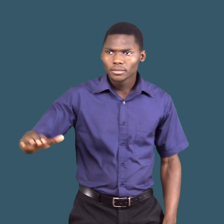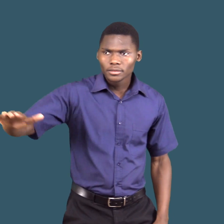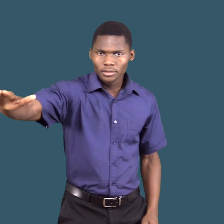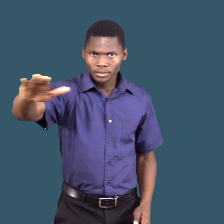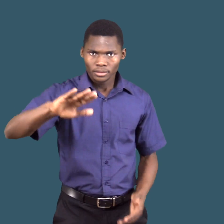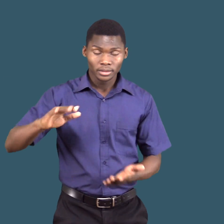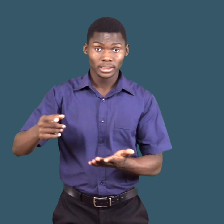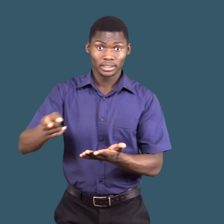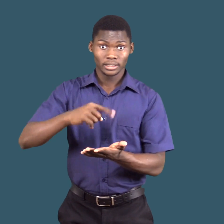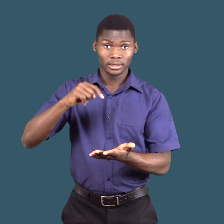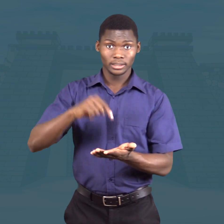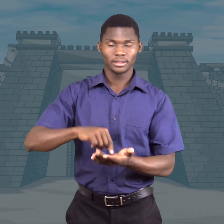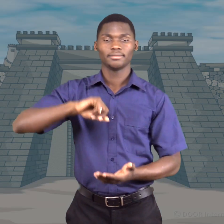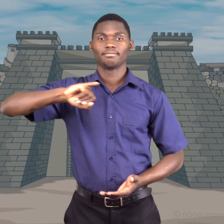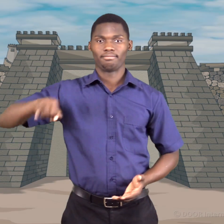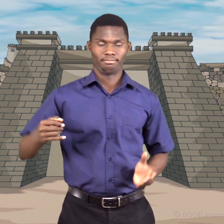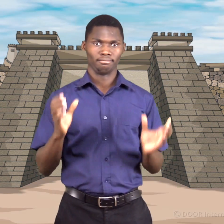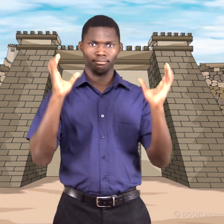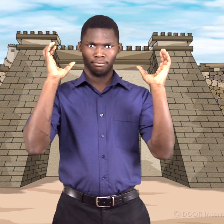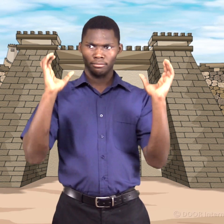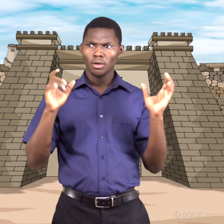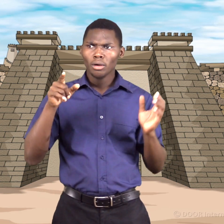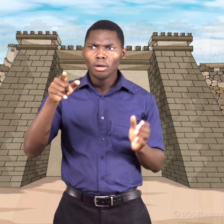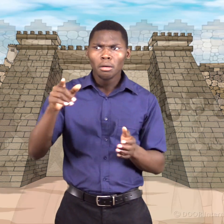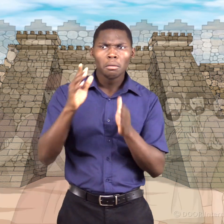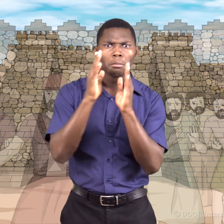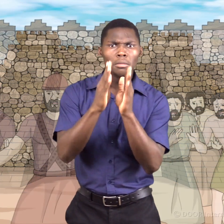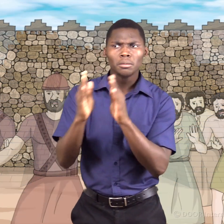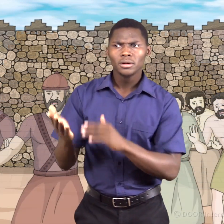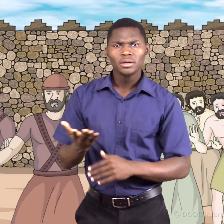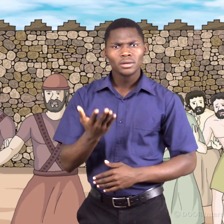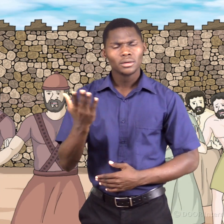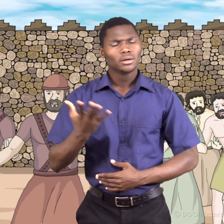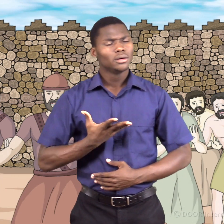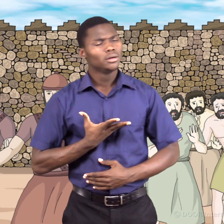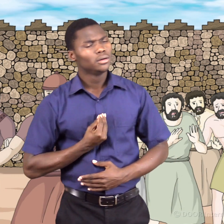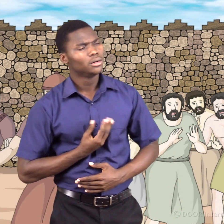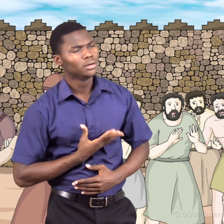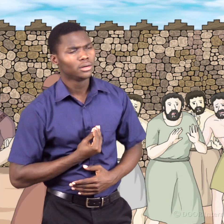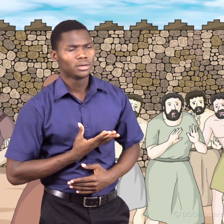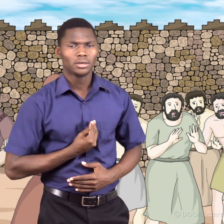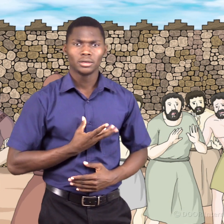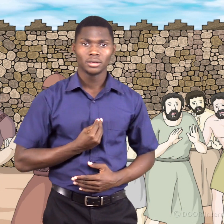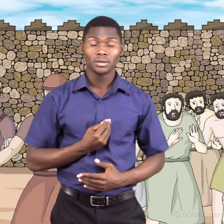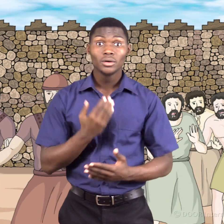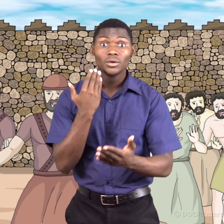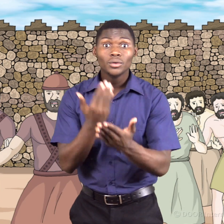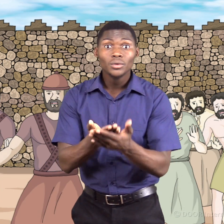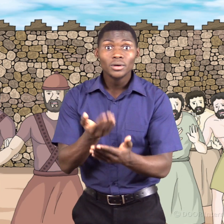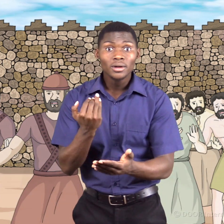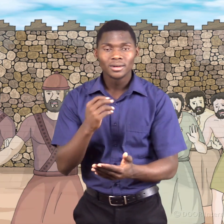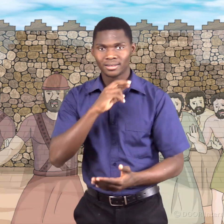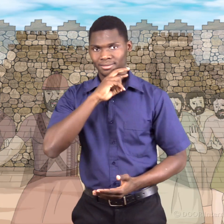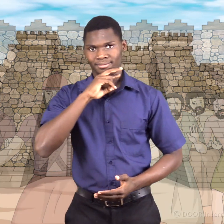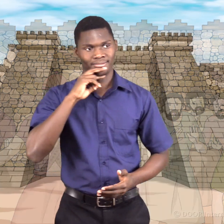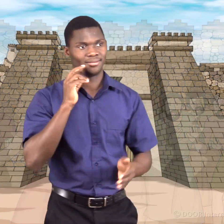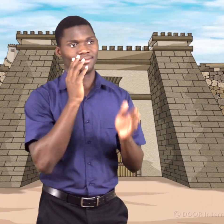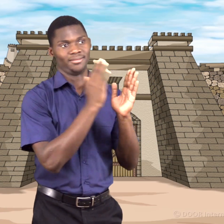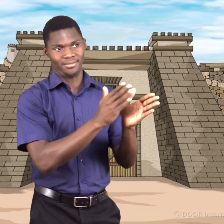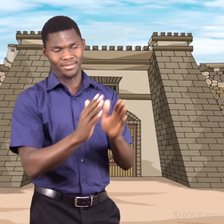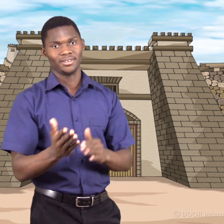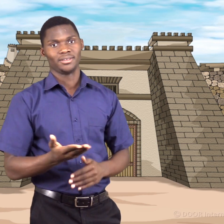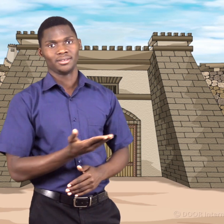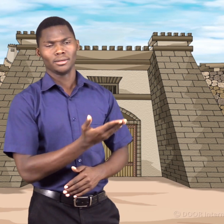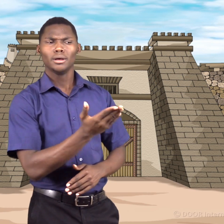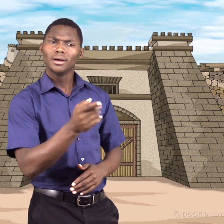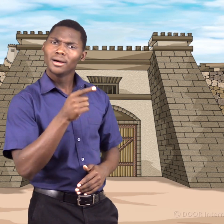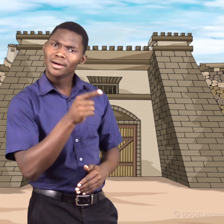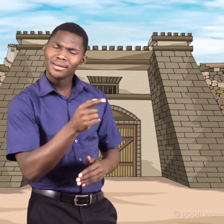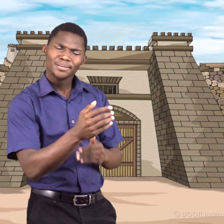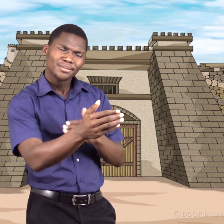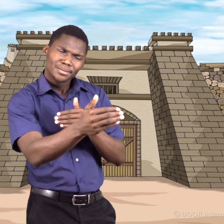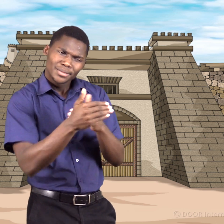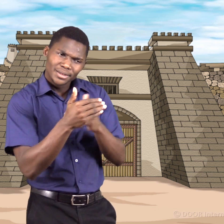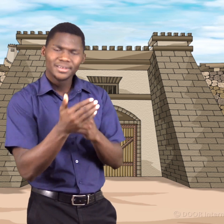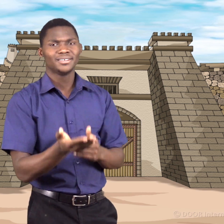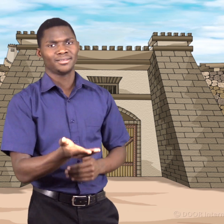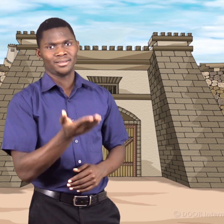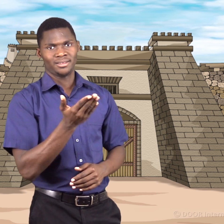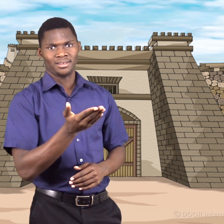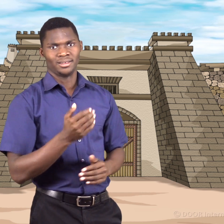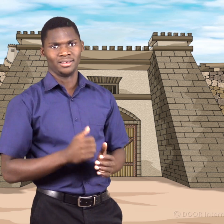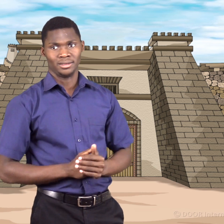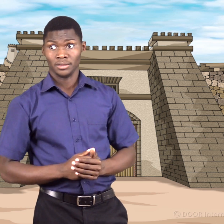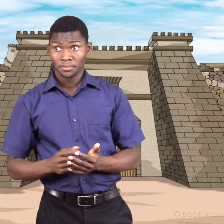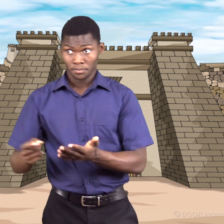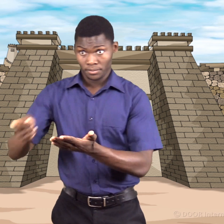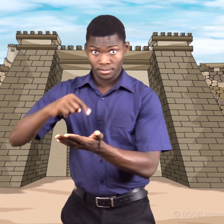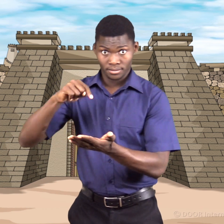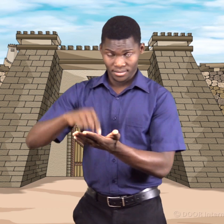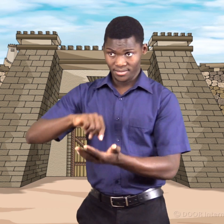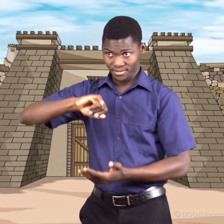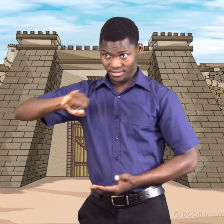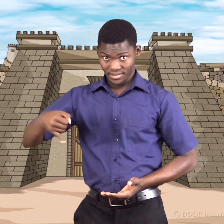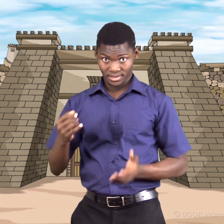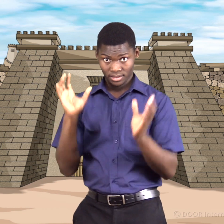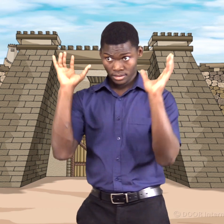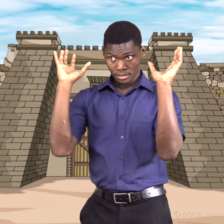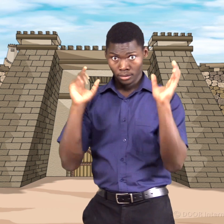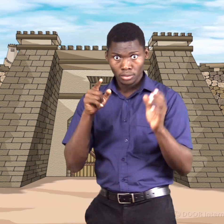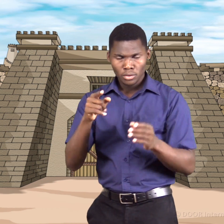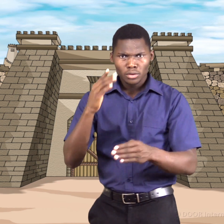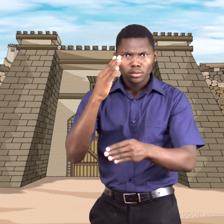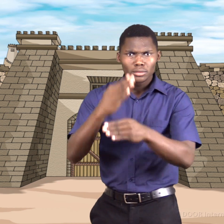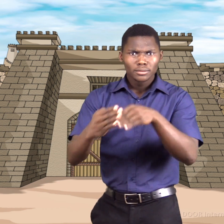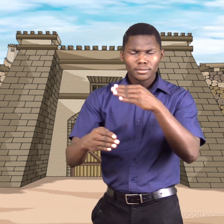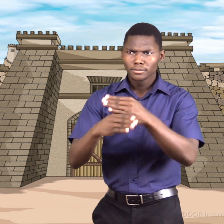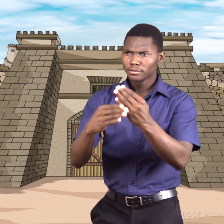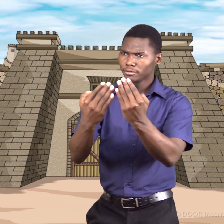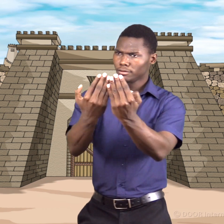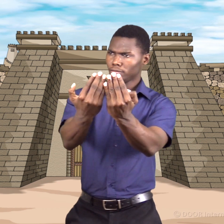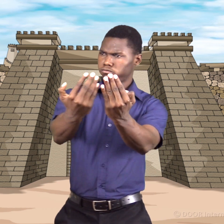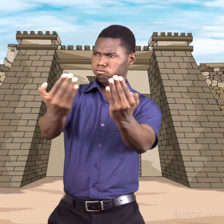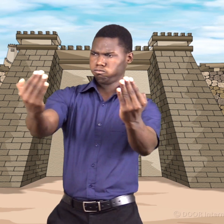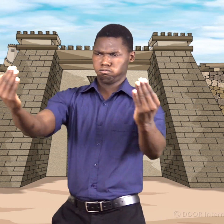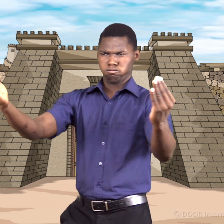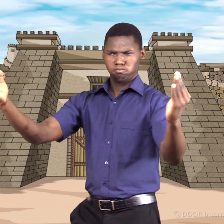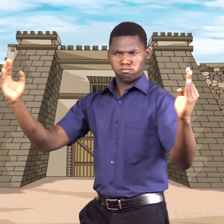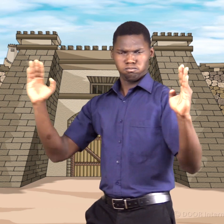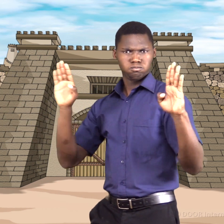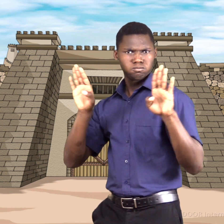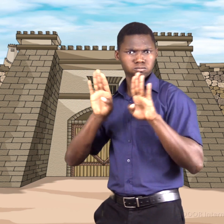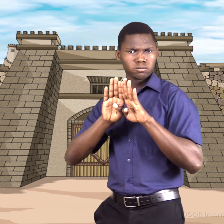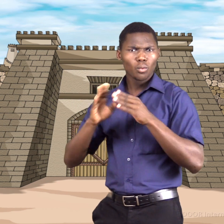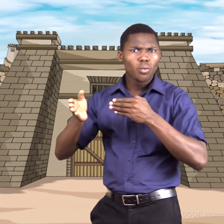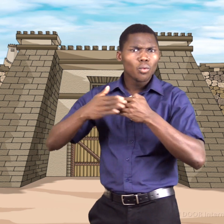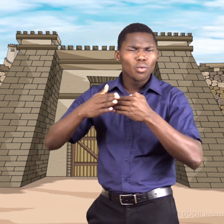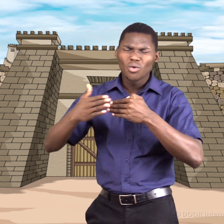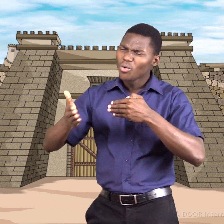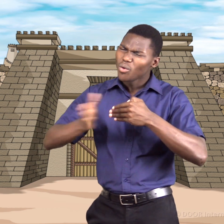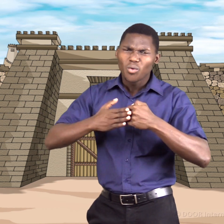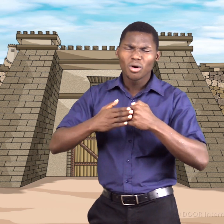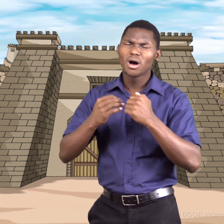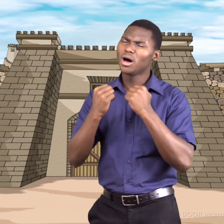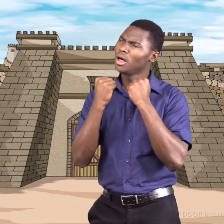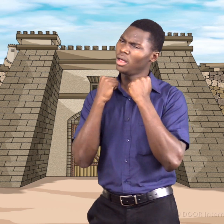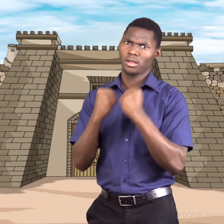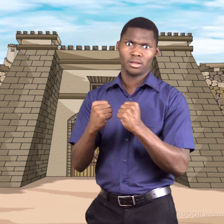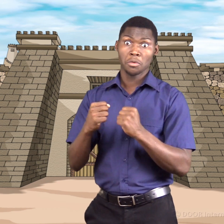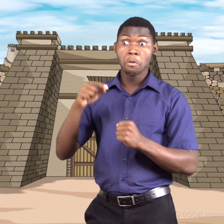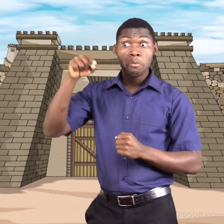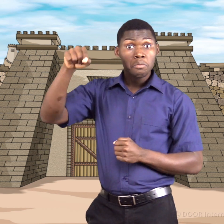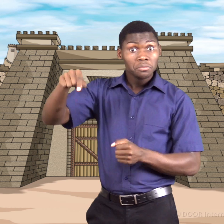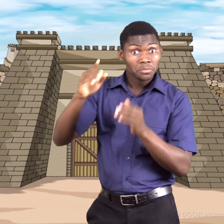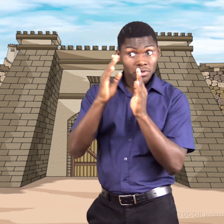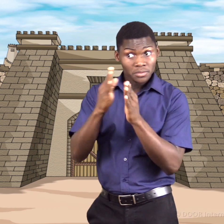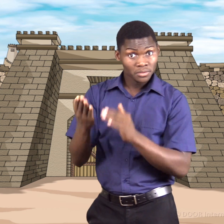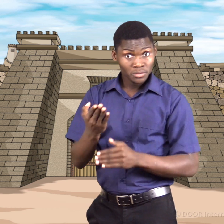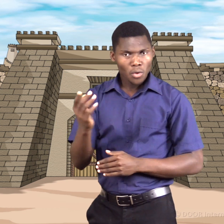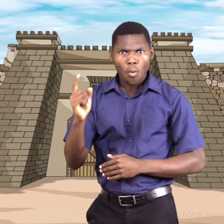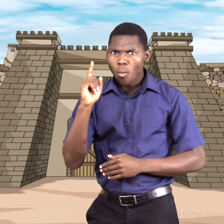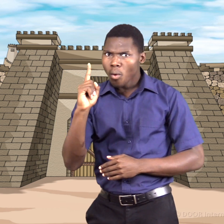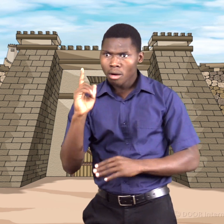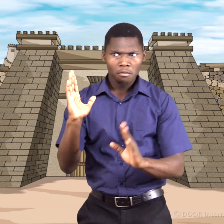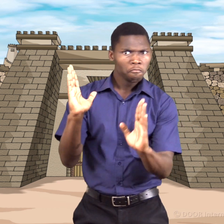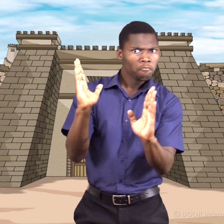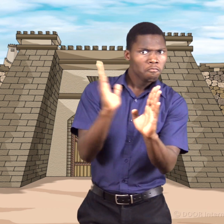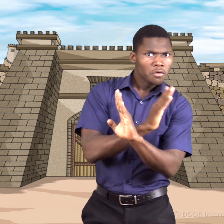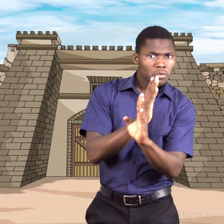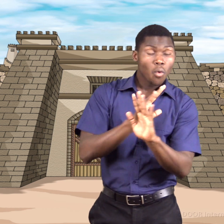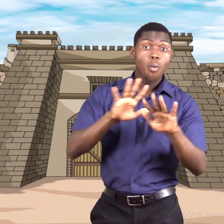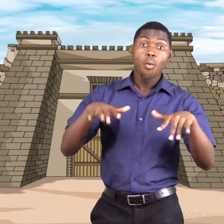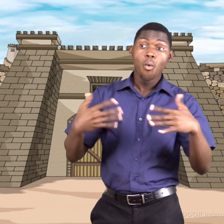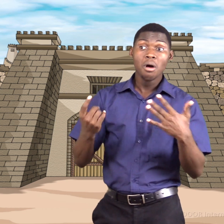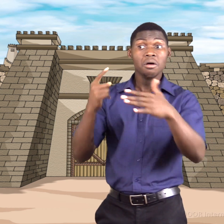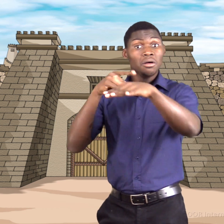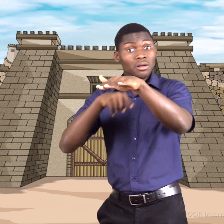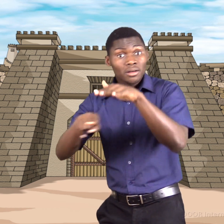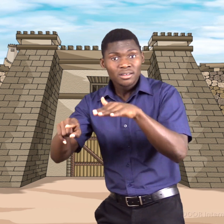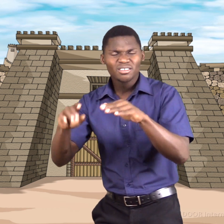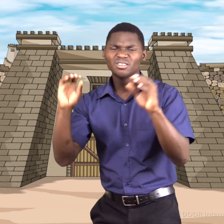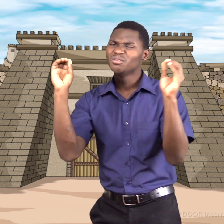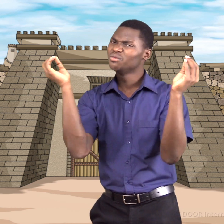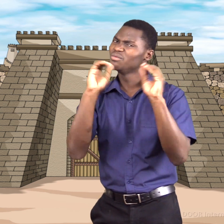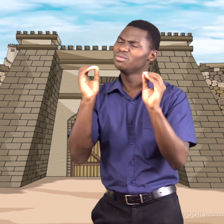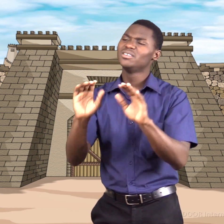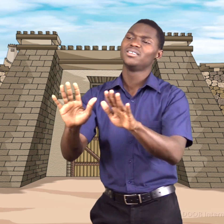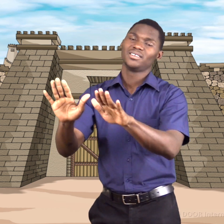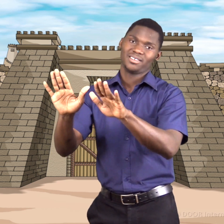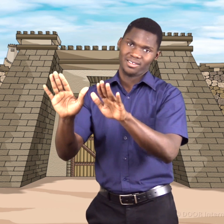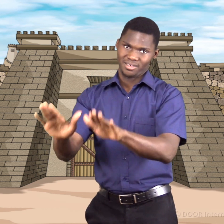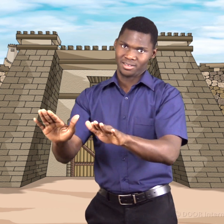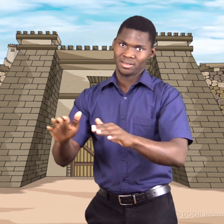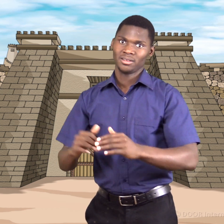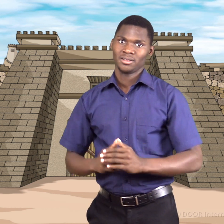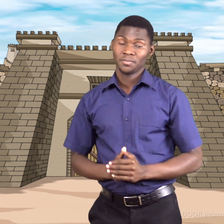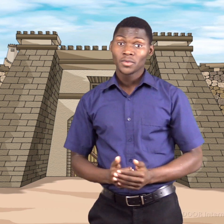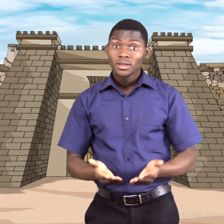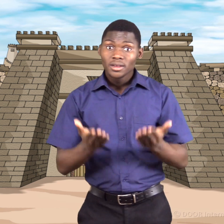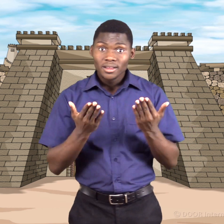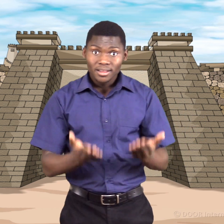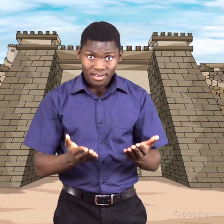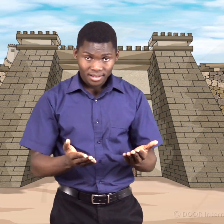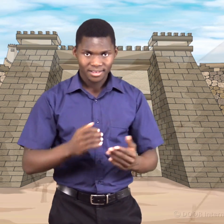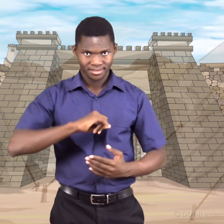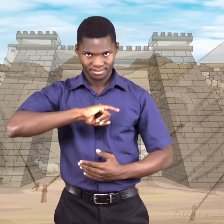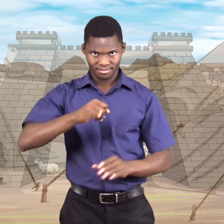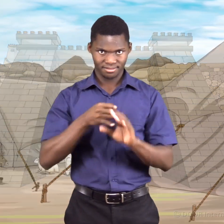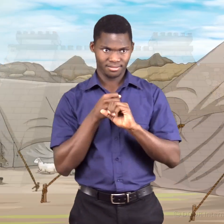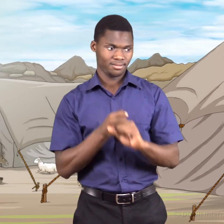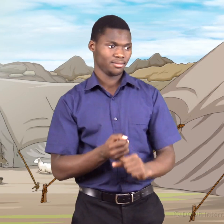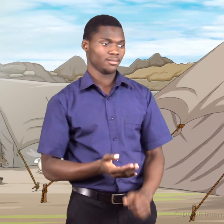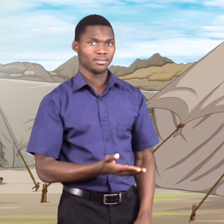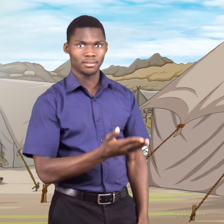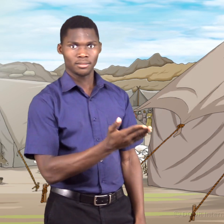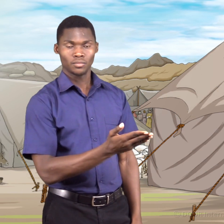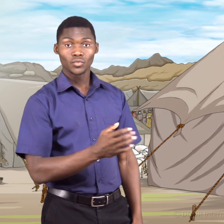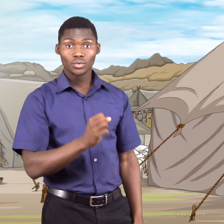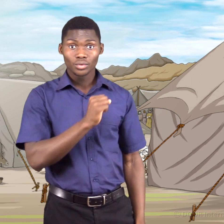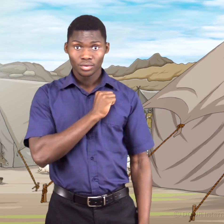Now Jericho was tightly shut up because of the Israelites. No one went out and no one came in.